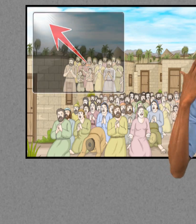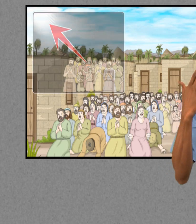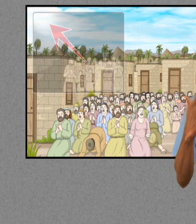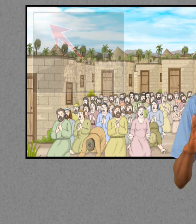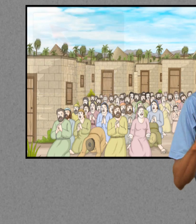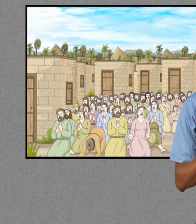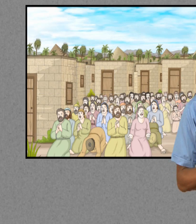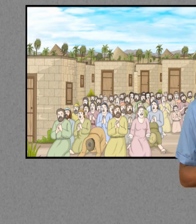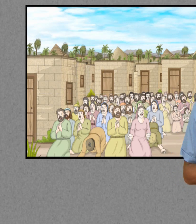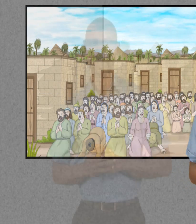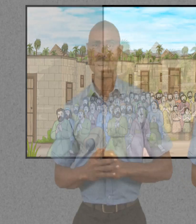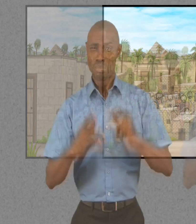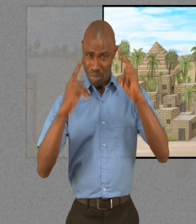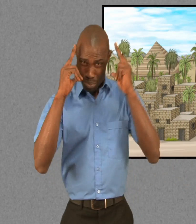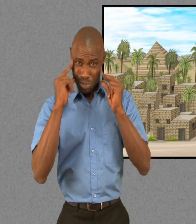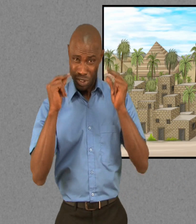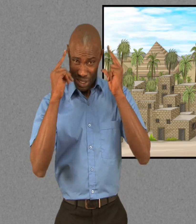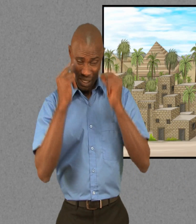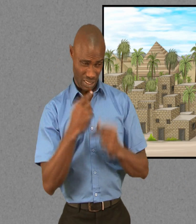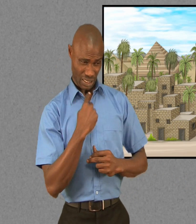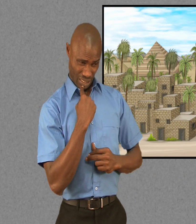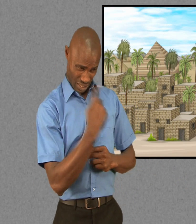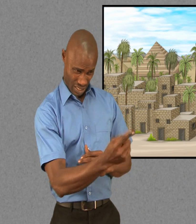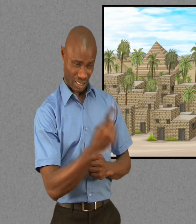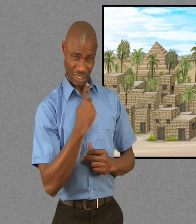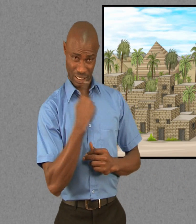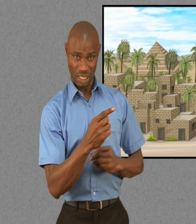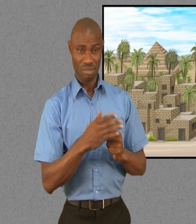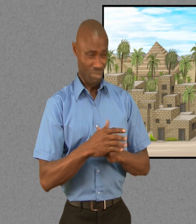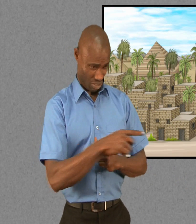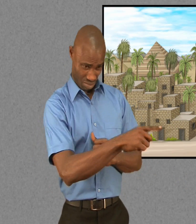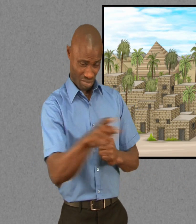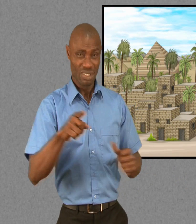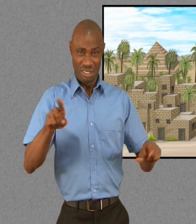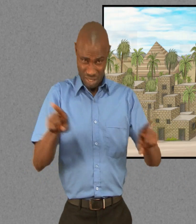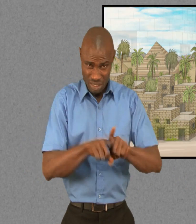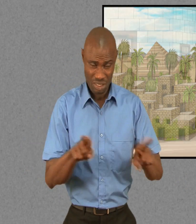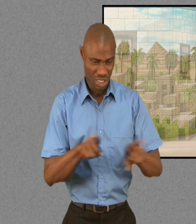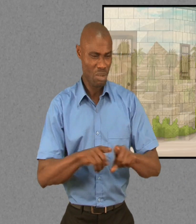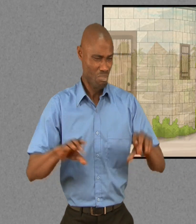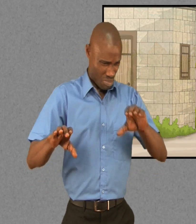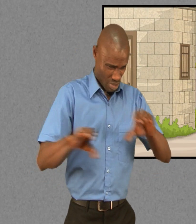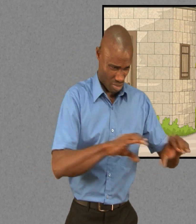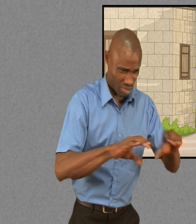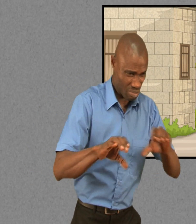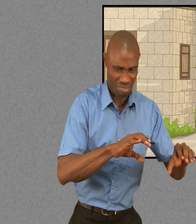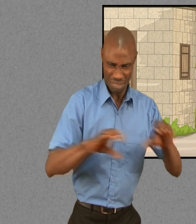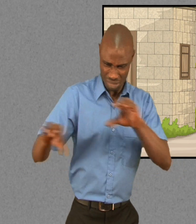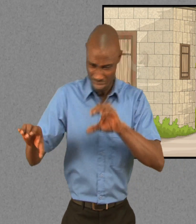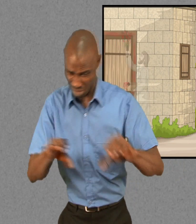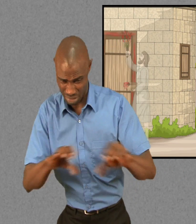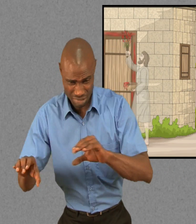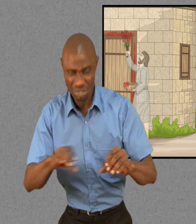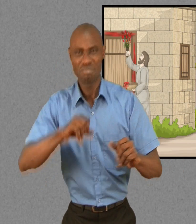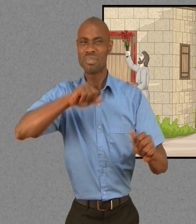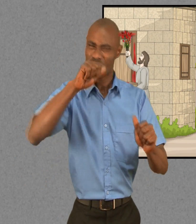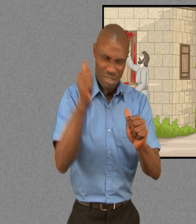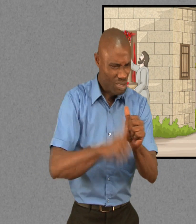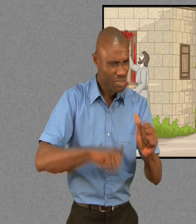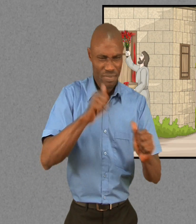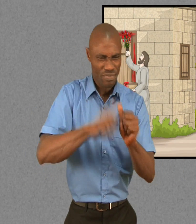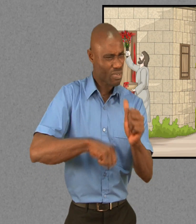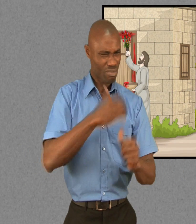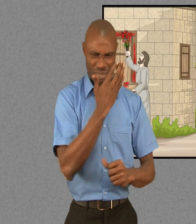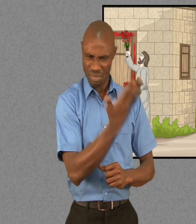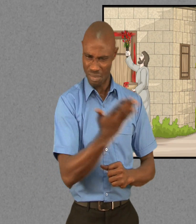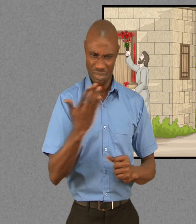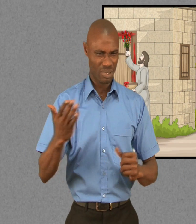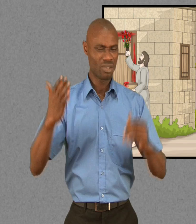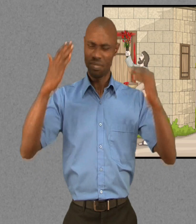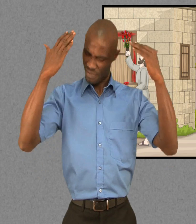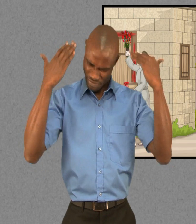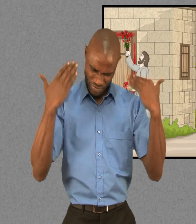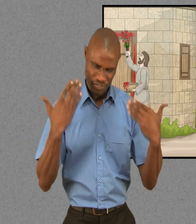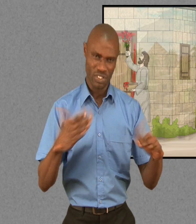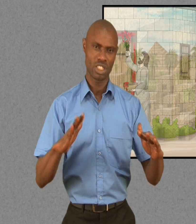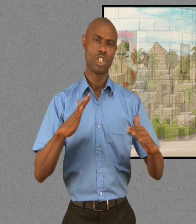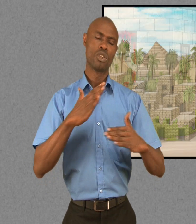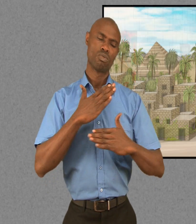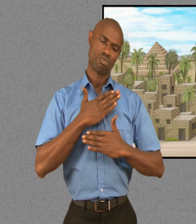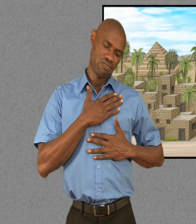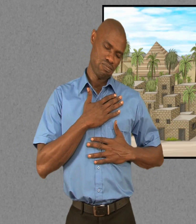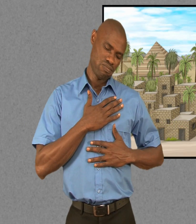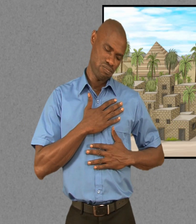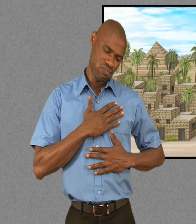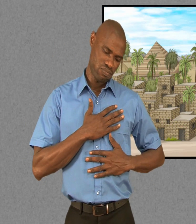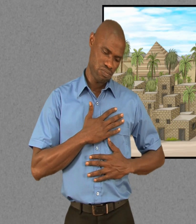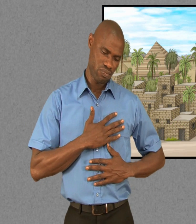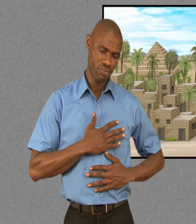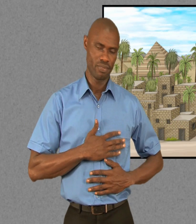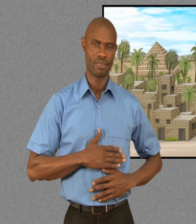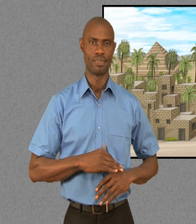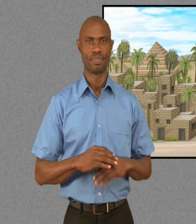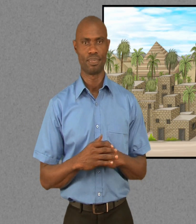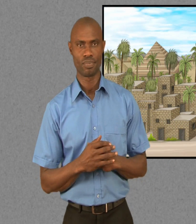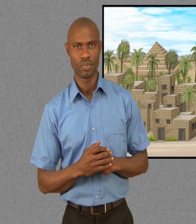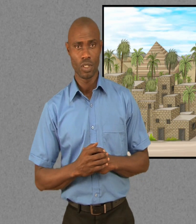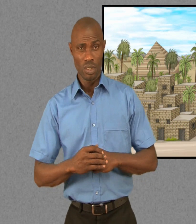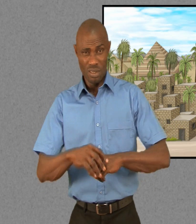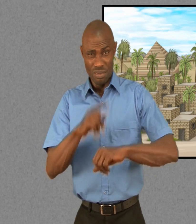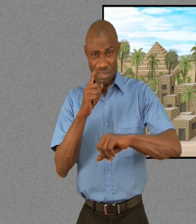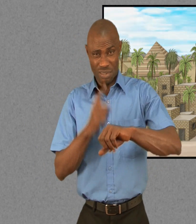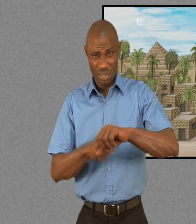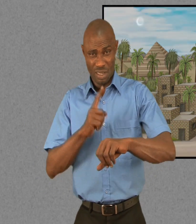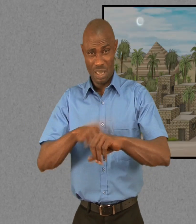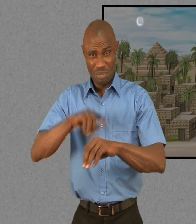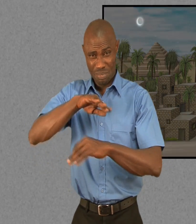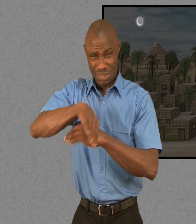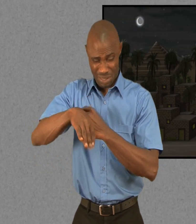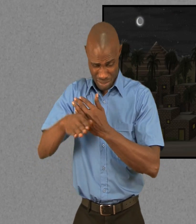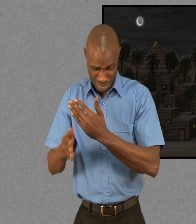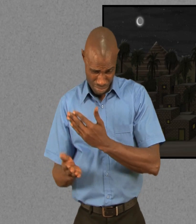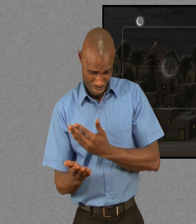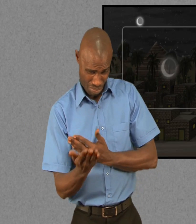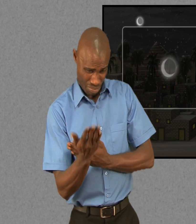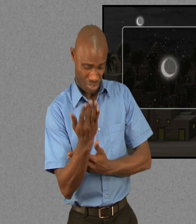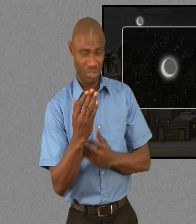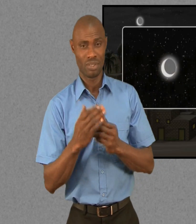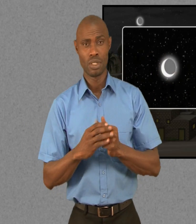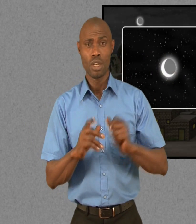And the Israelites went and did just what the LORD had commanded Moses and Aaron.